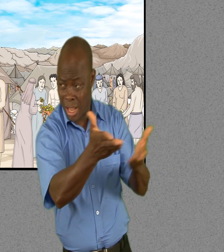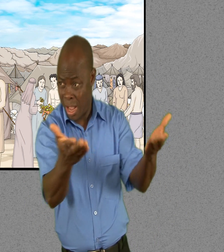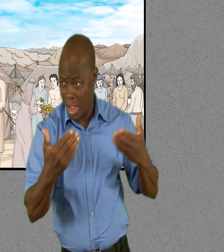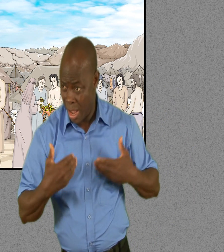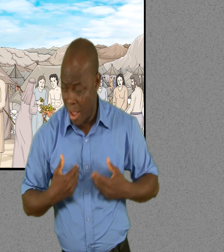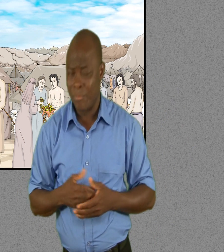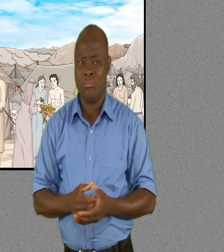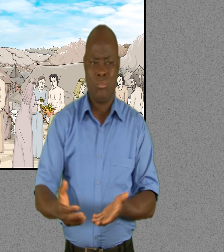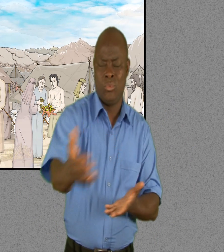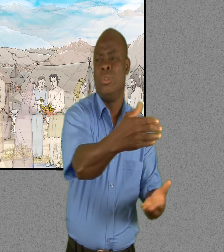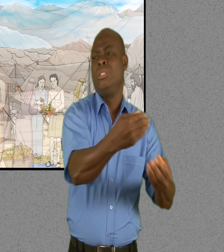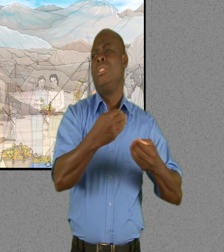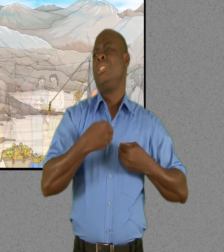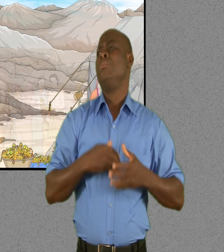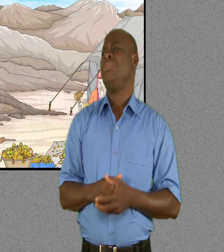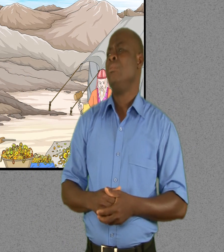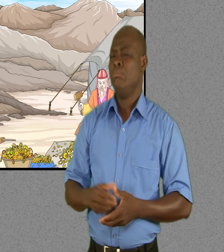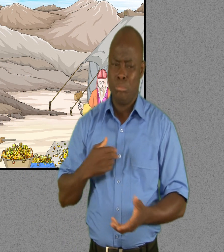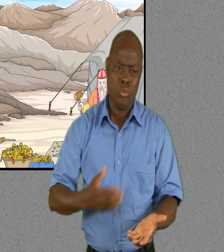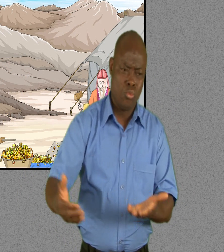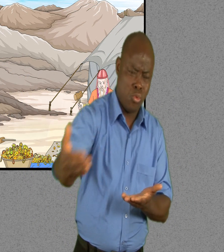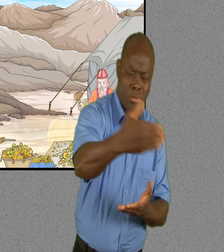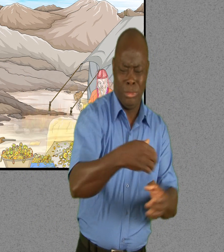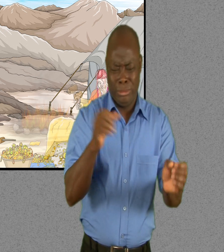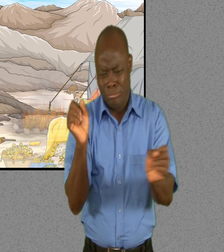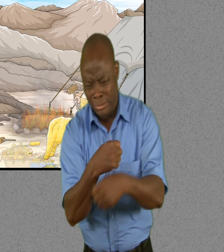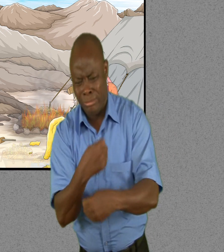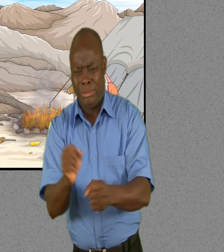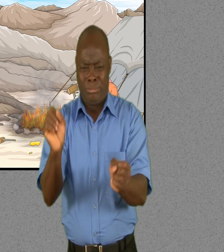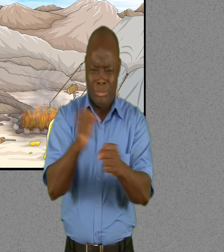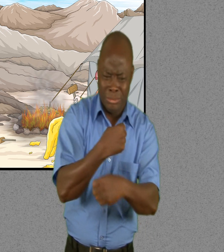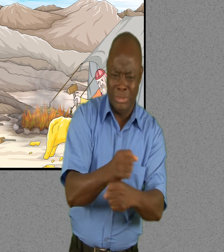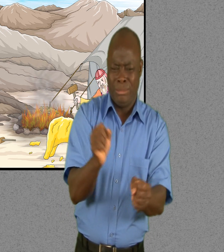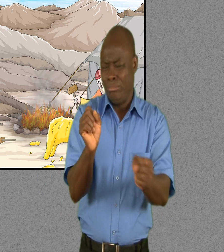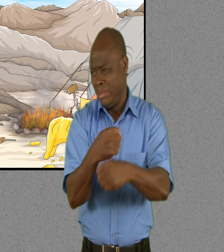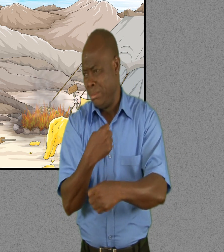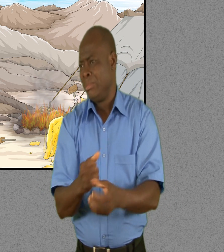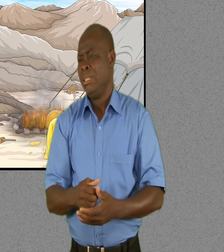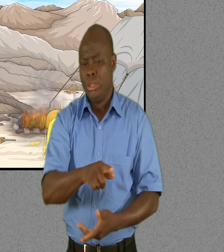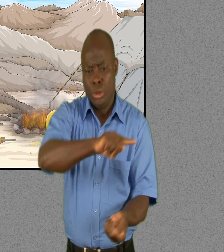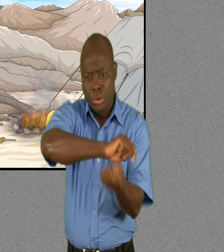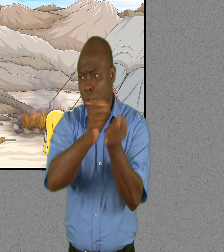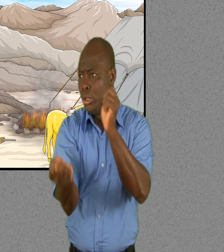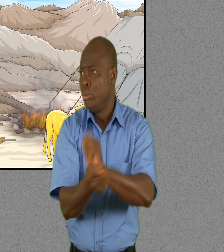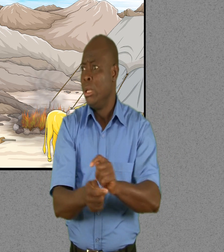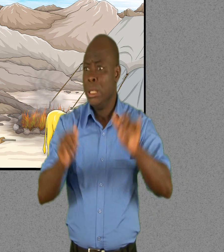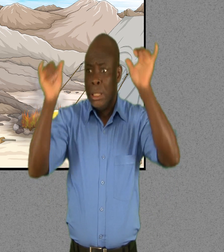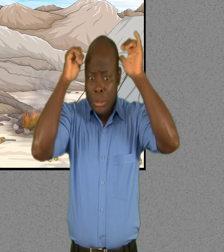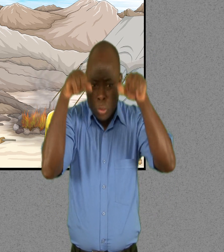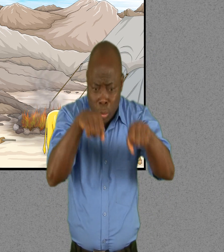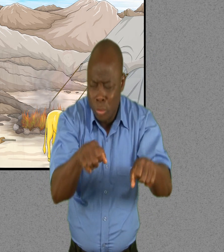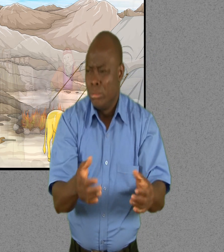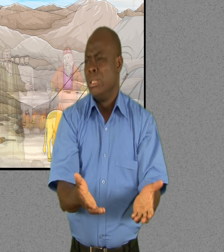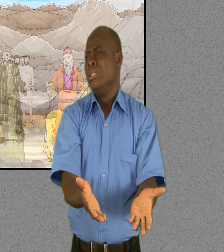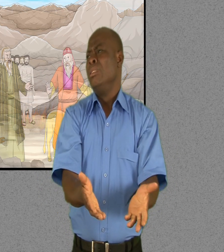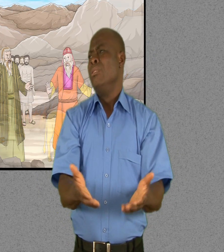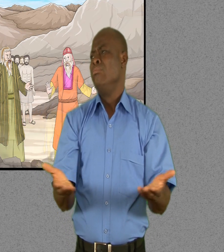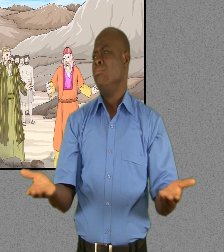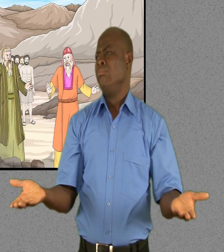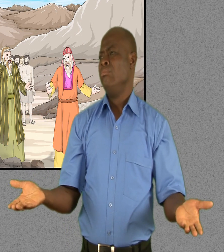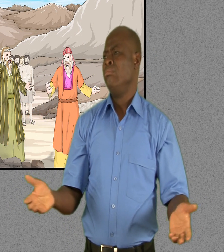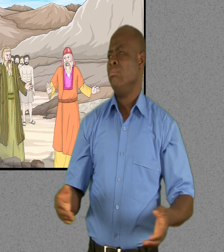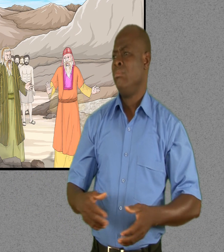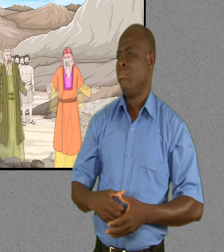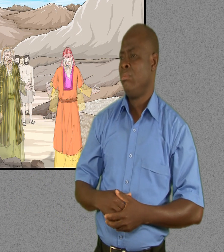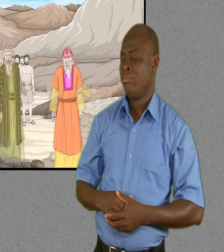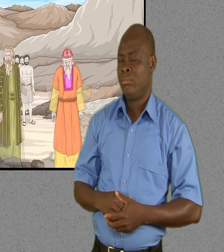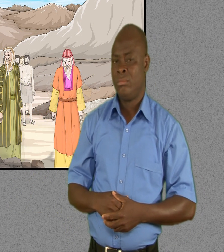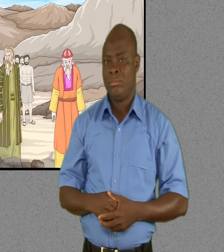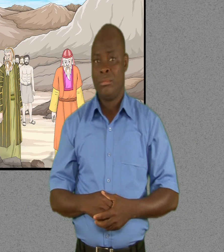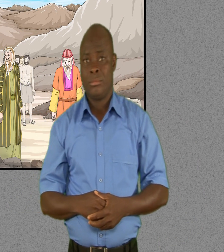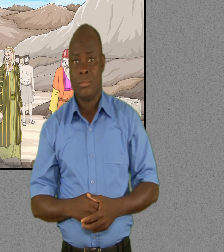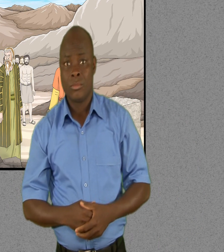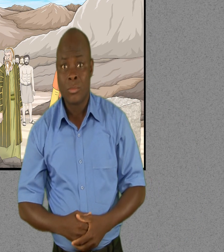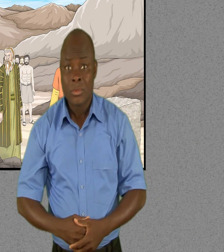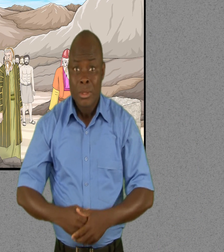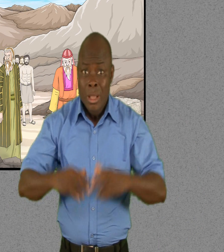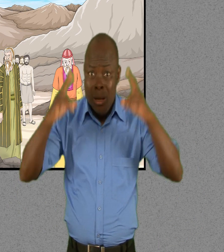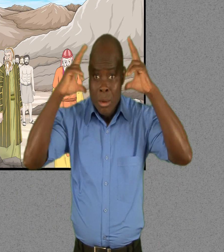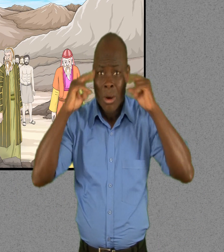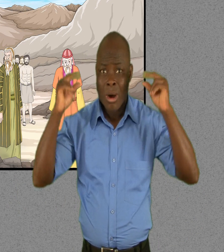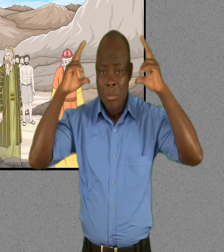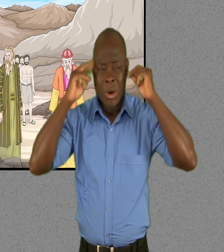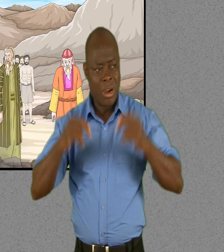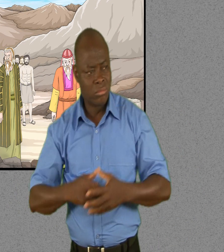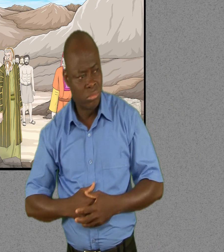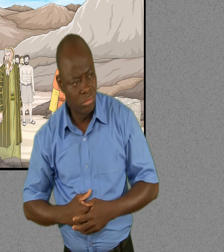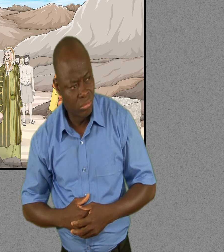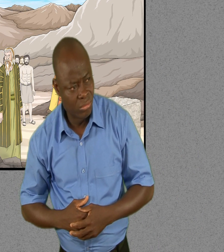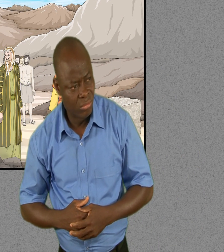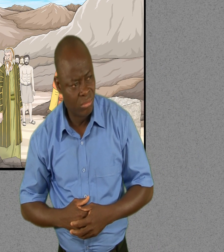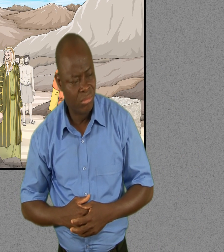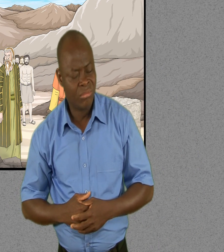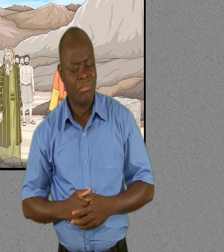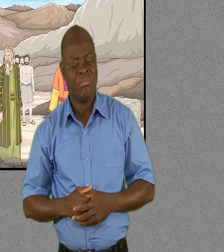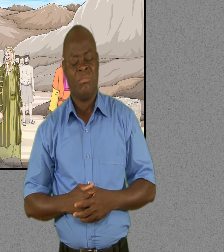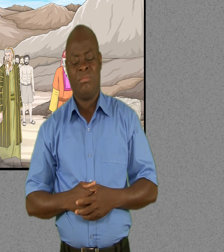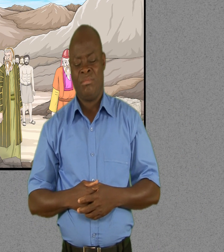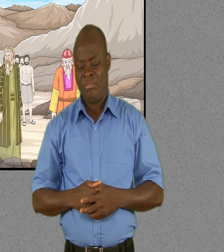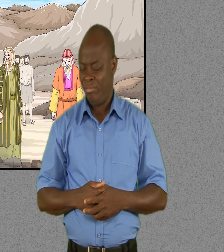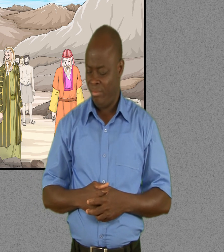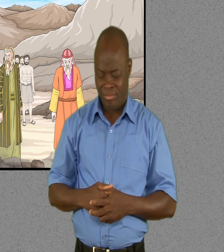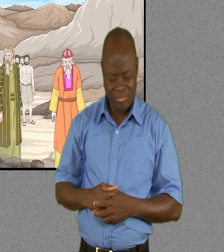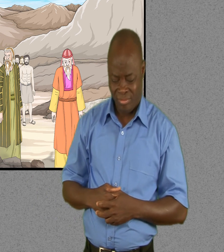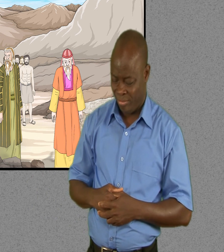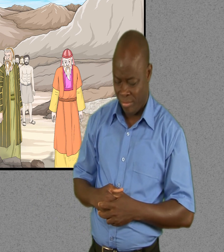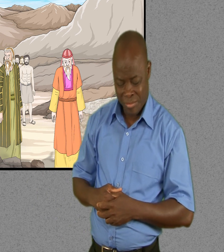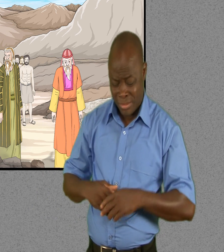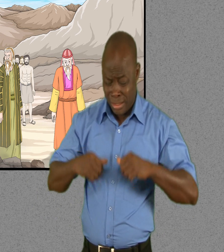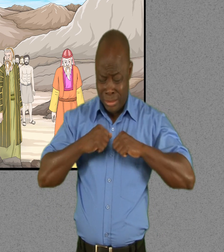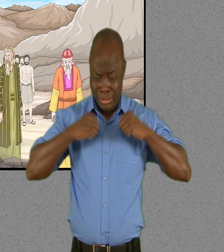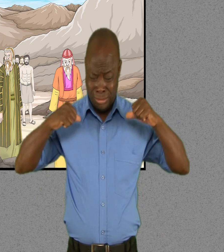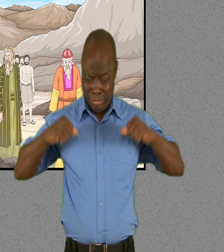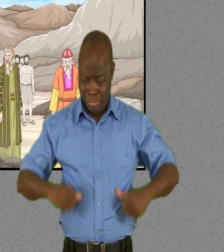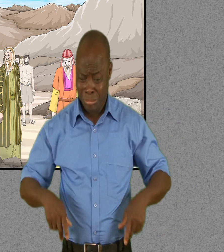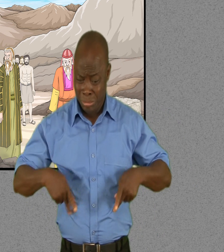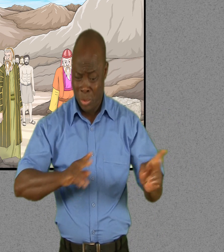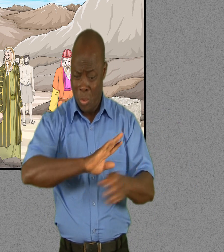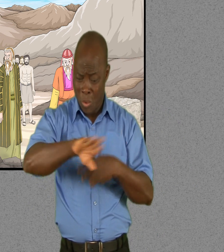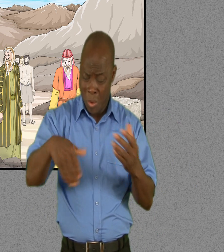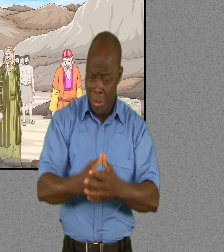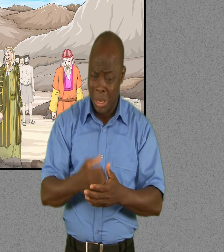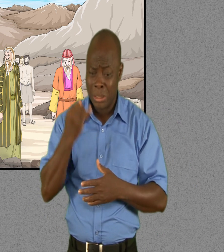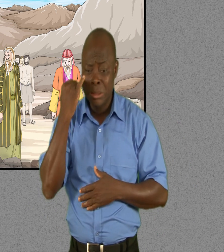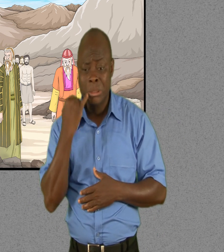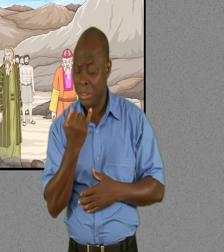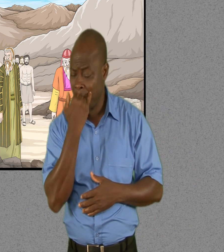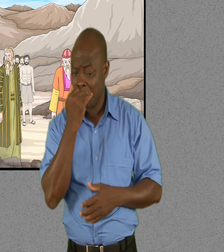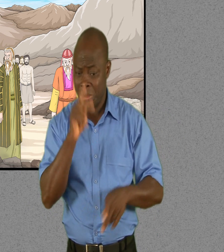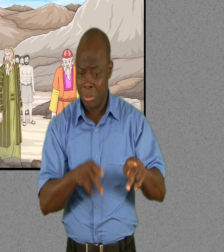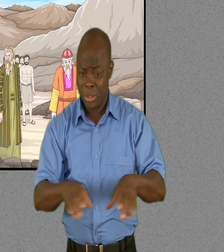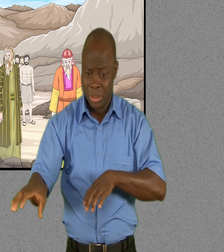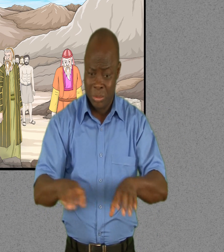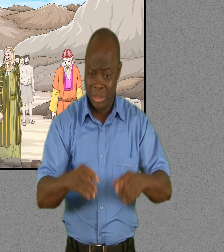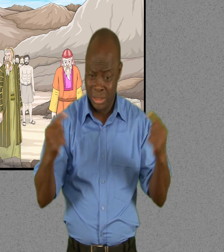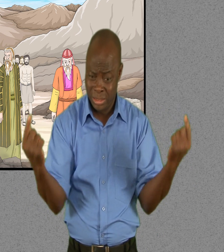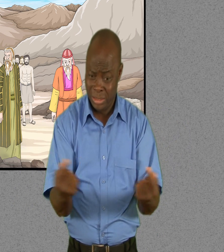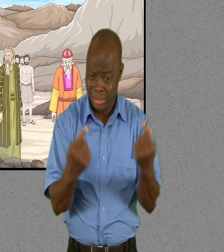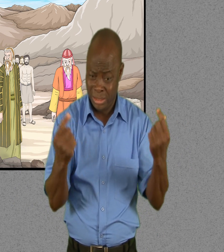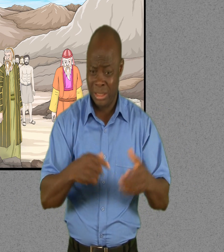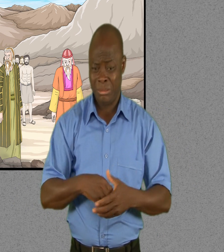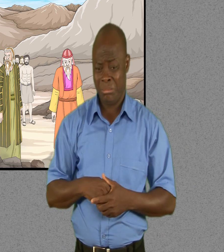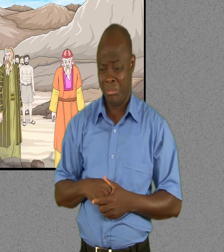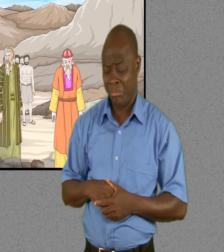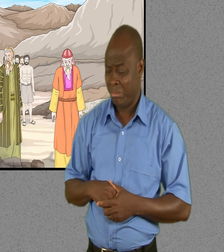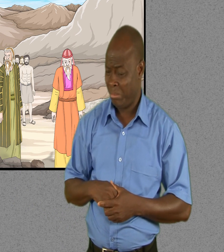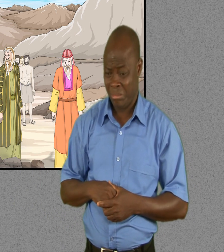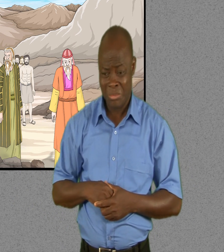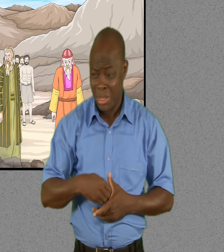And when I threw it into the fire, out came this calf!”